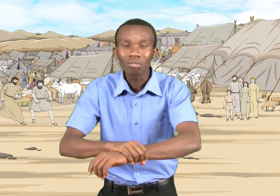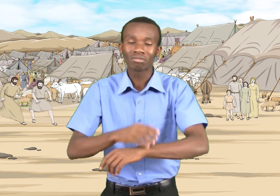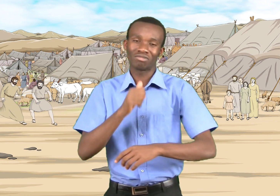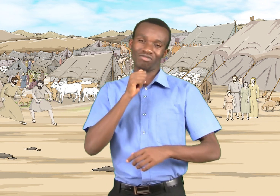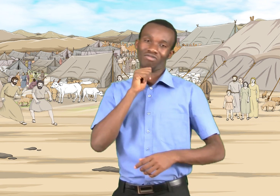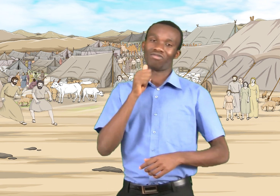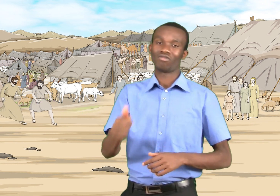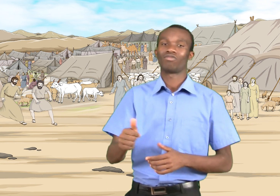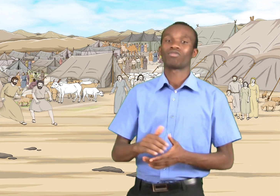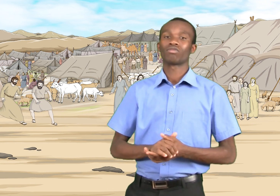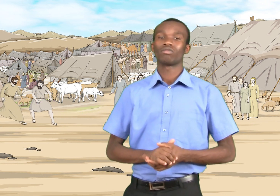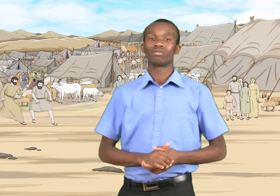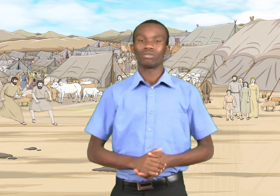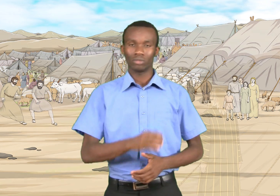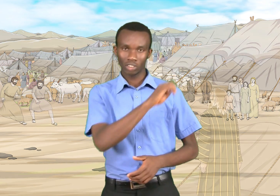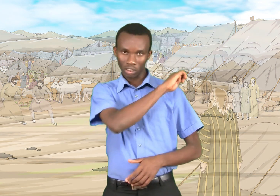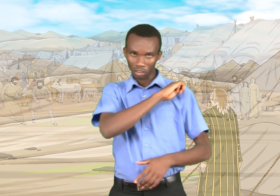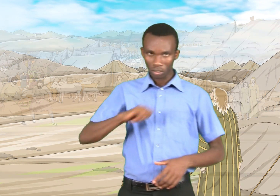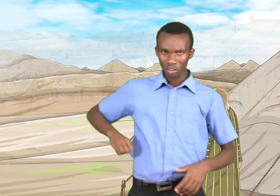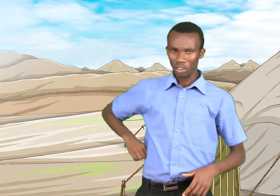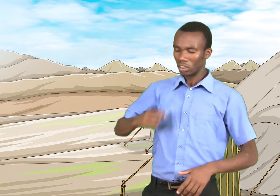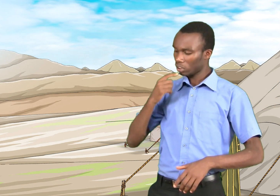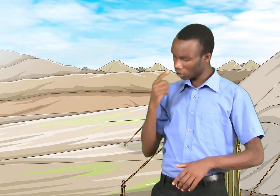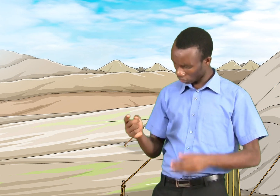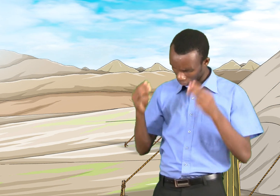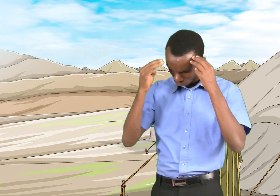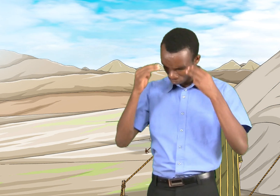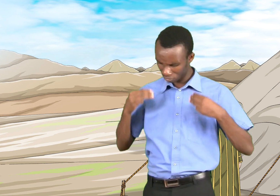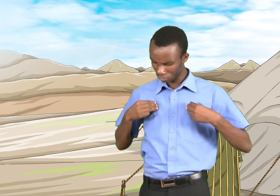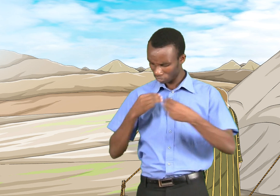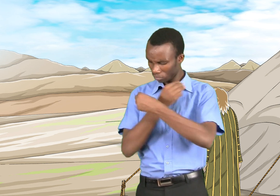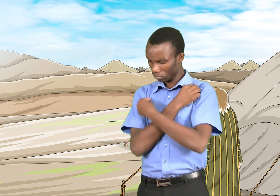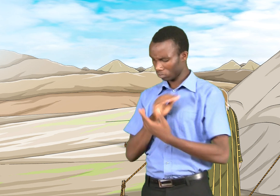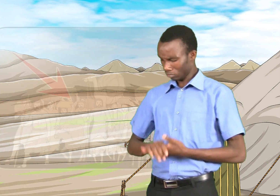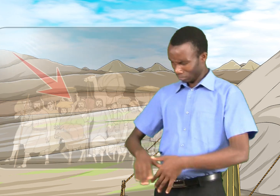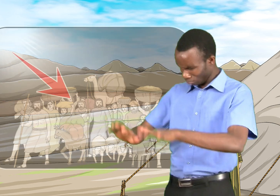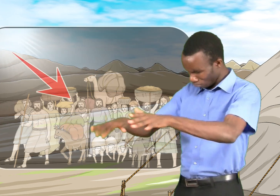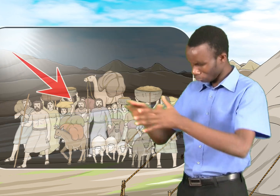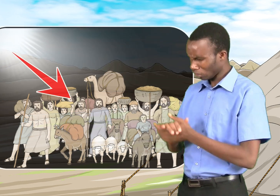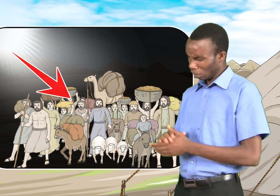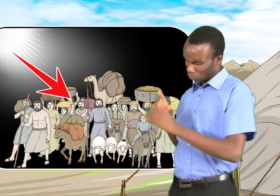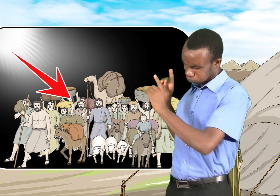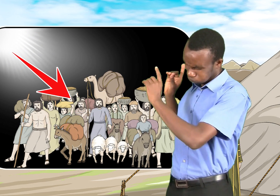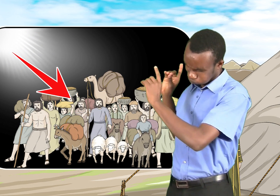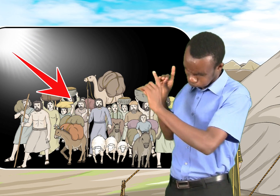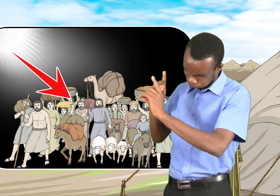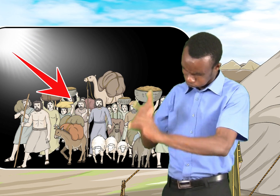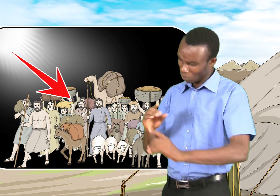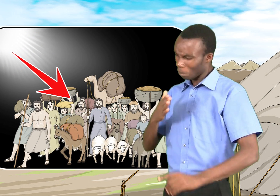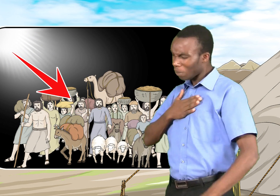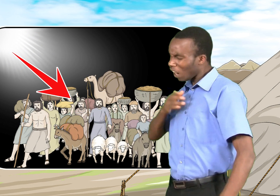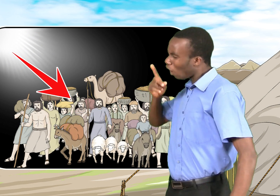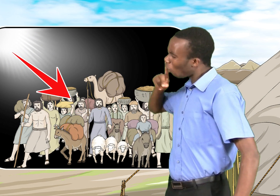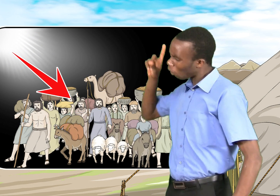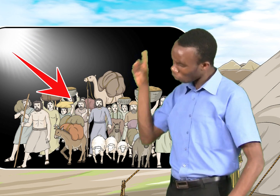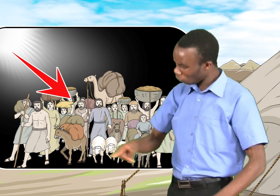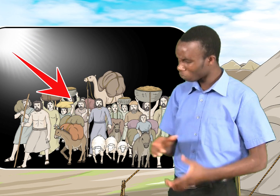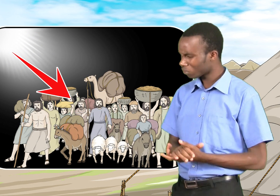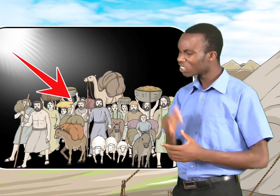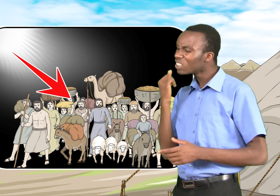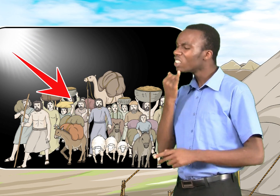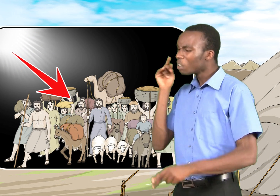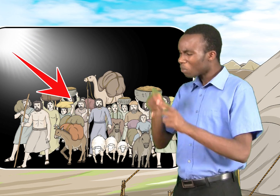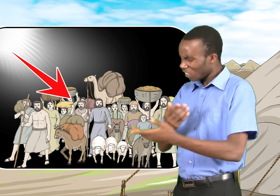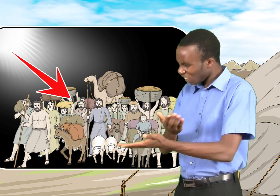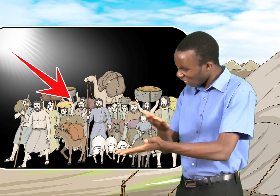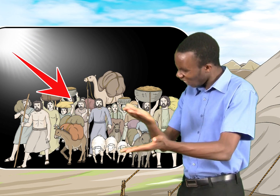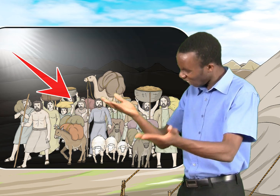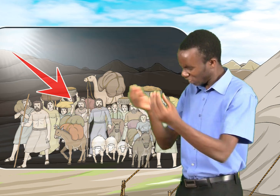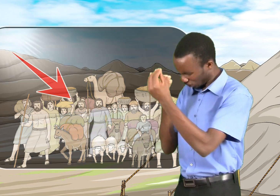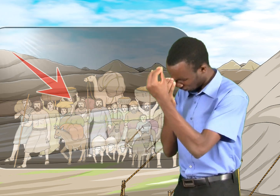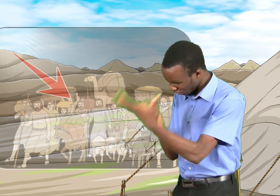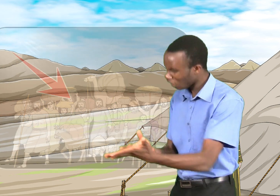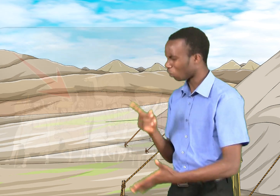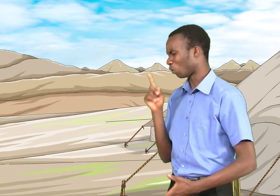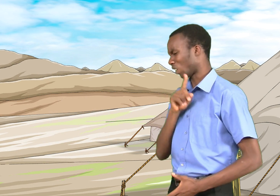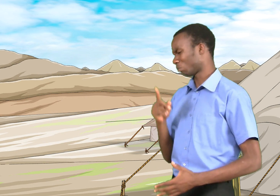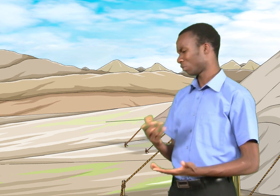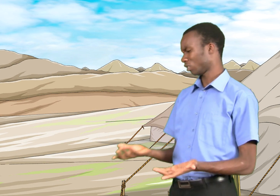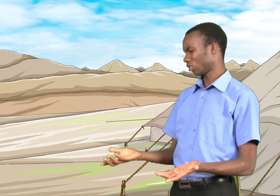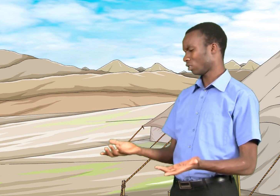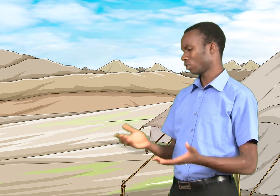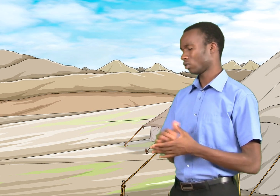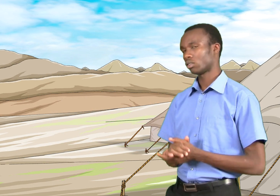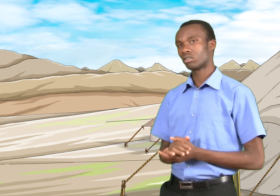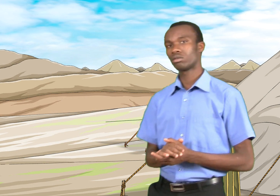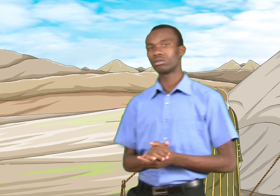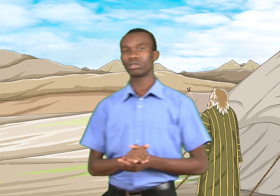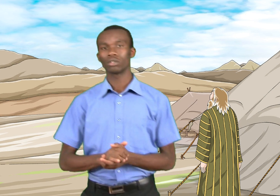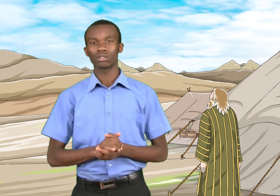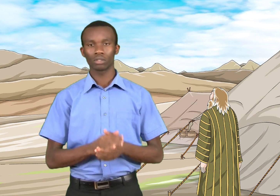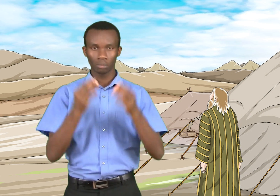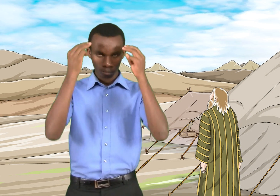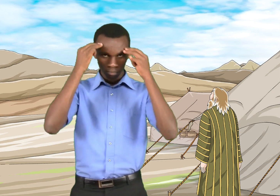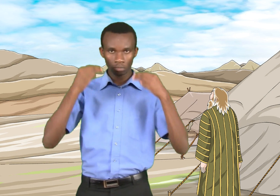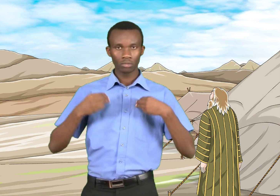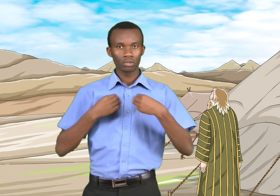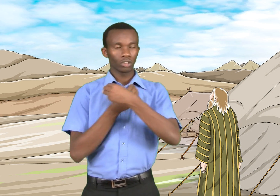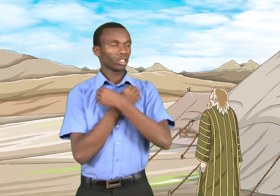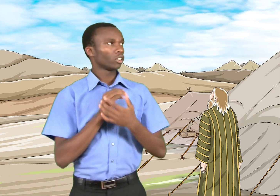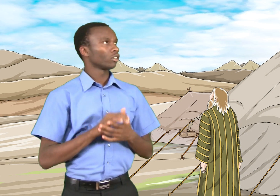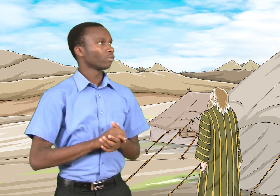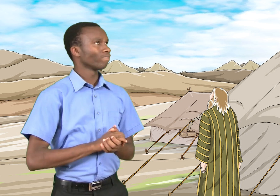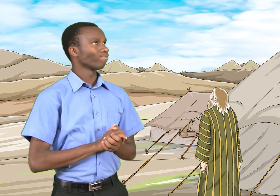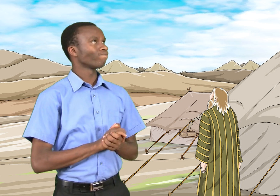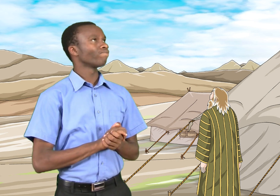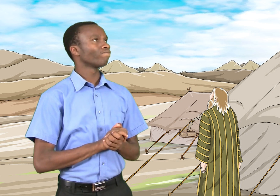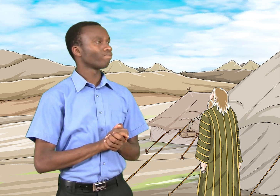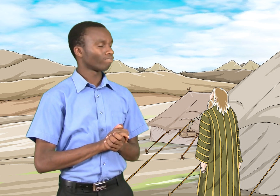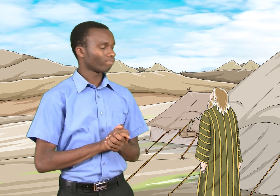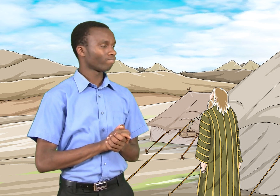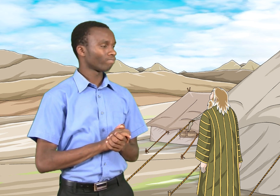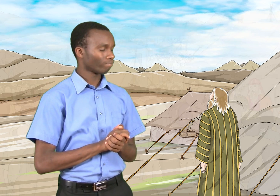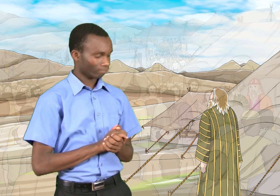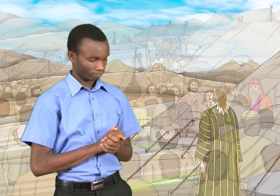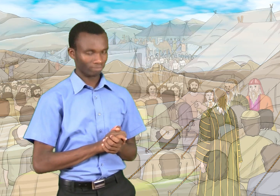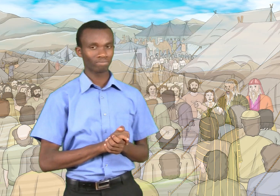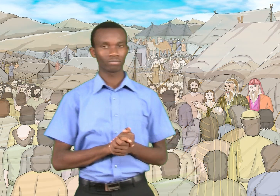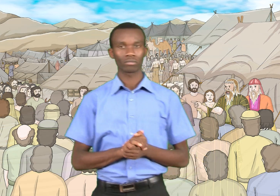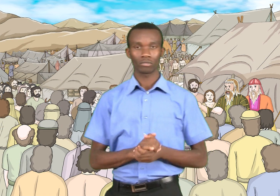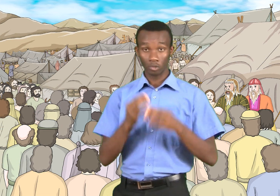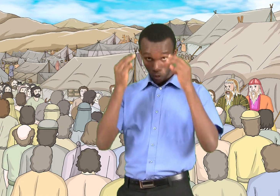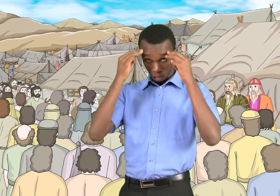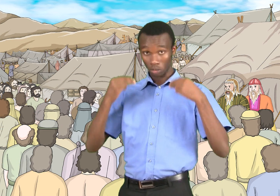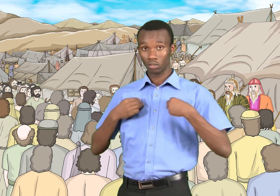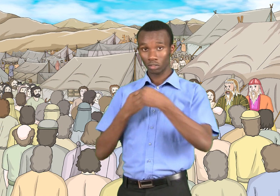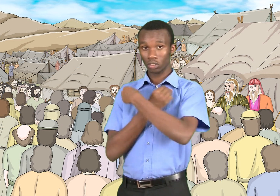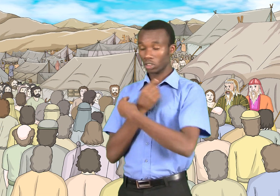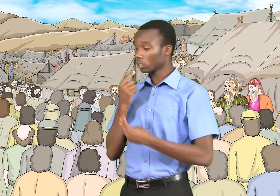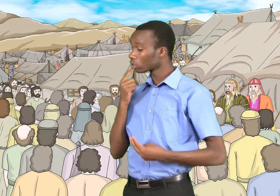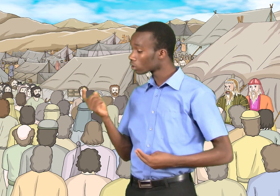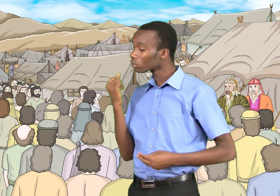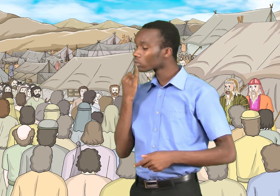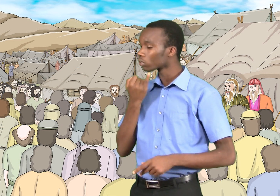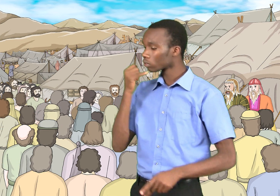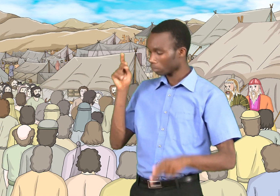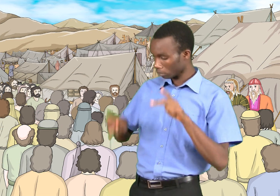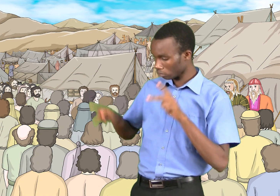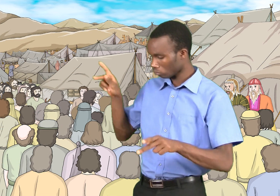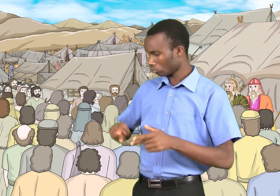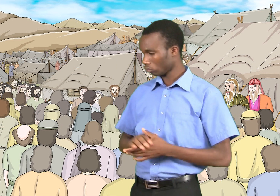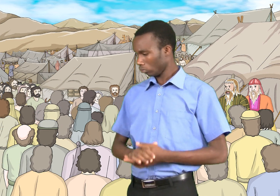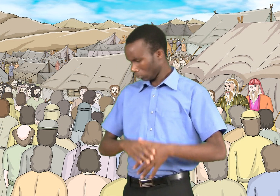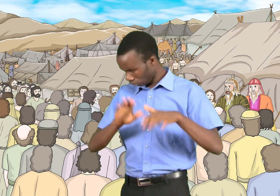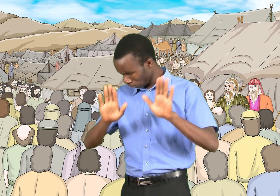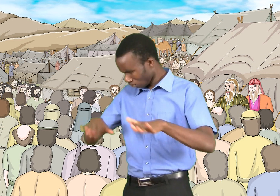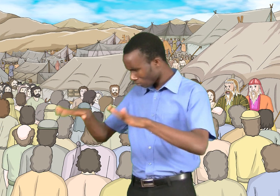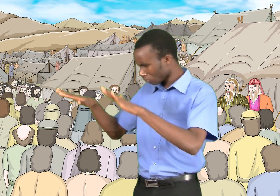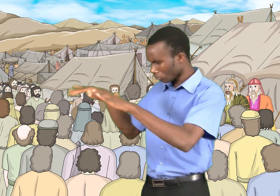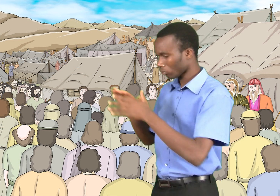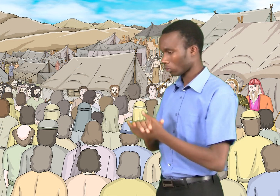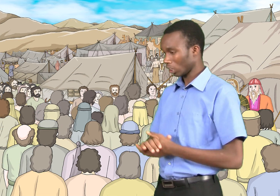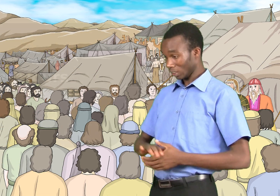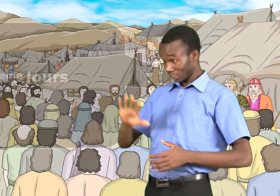Then the LORD said to Moses, “How long will you refuse to keep My commandments and instructions?